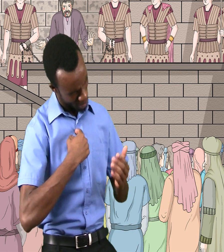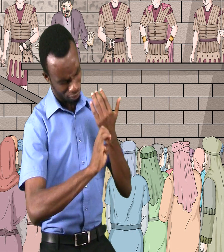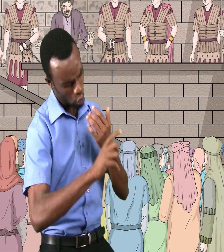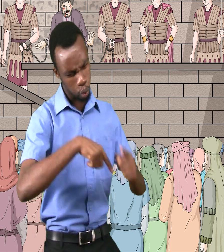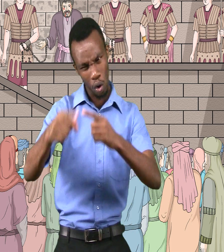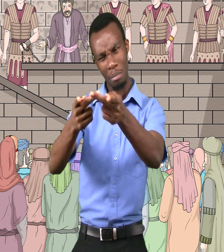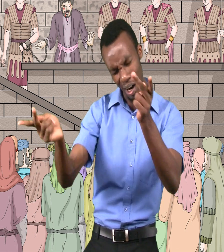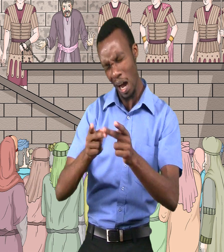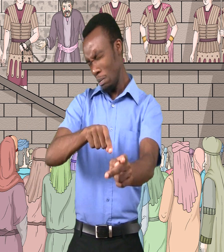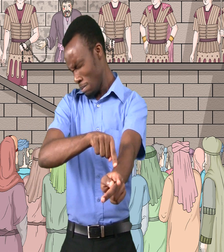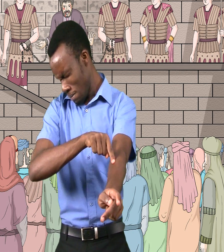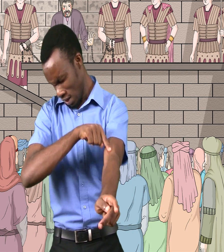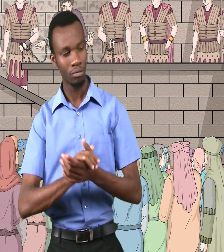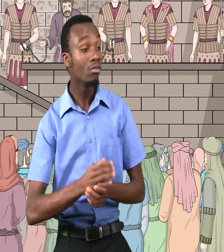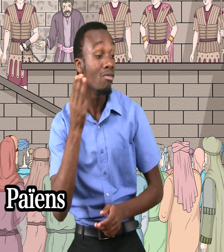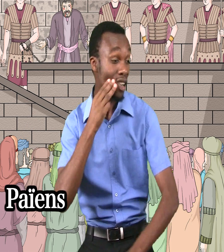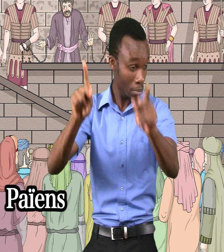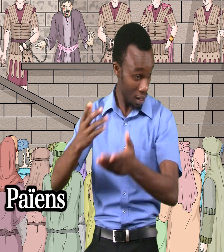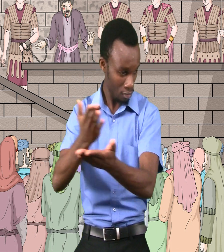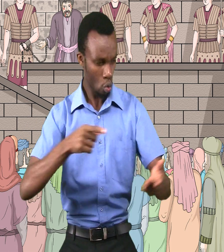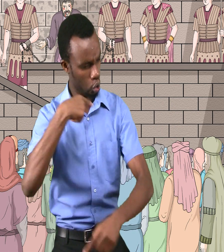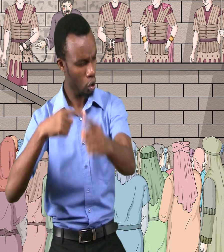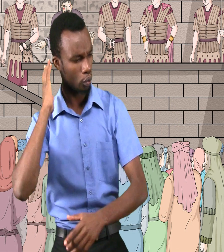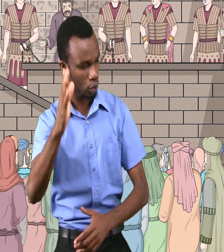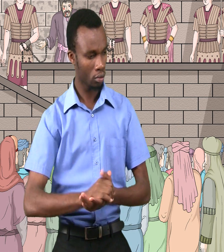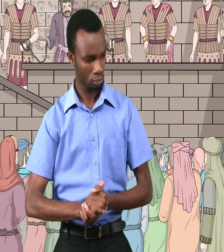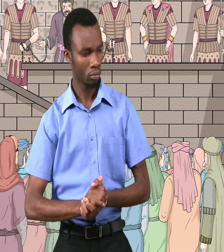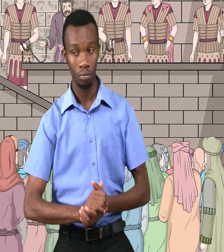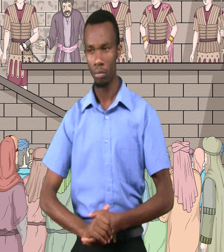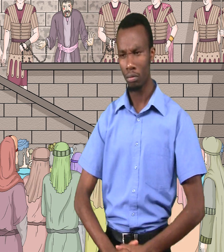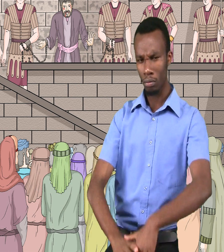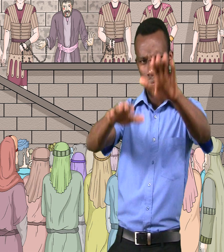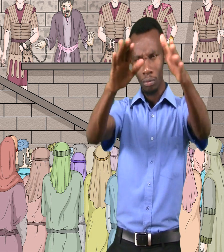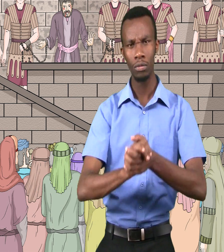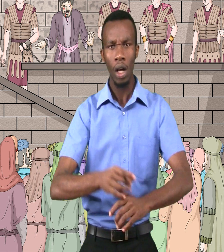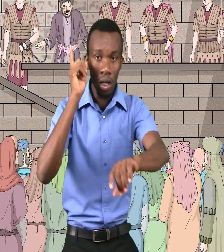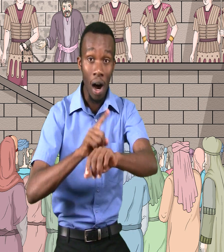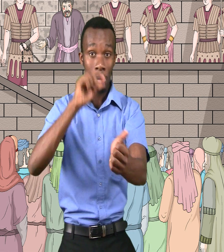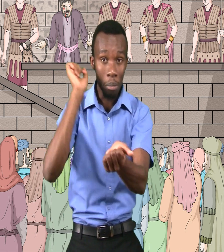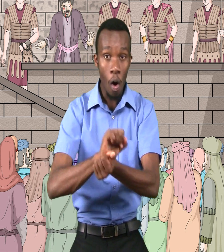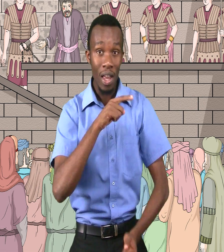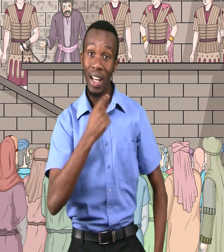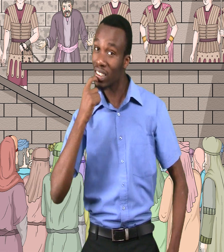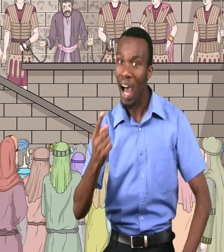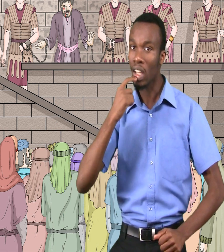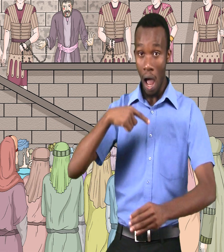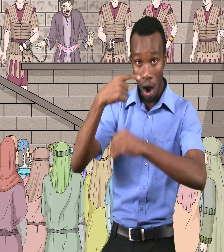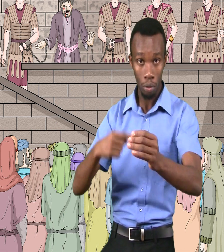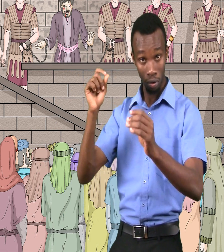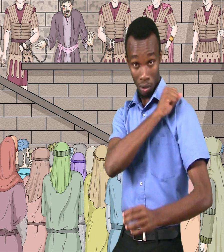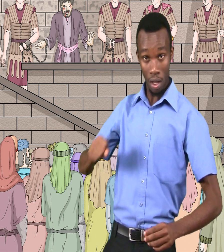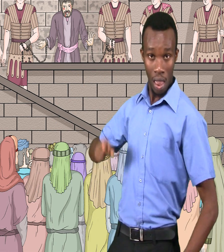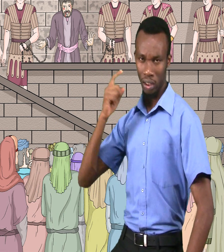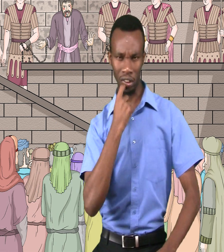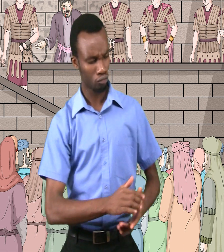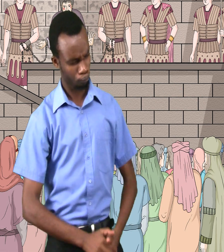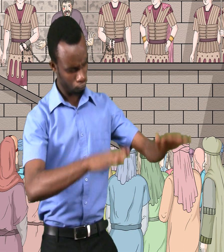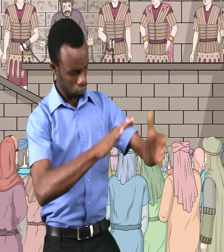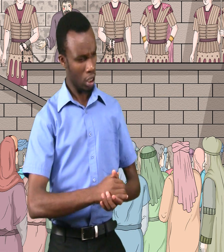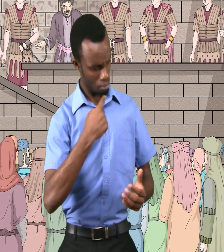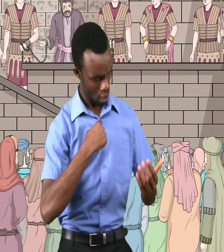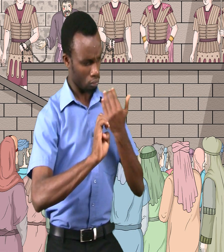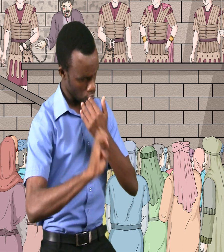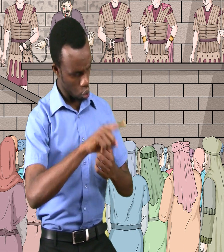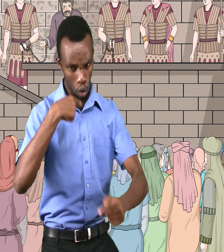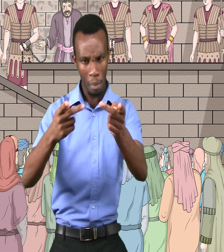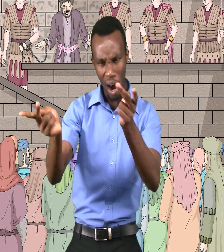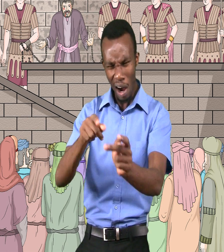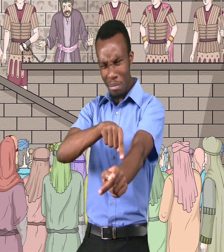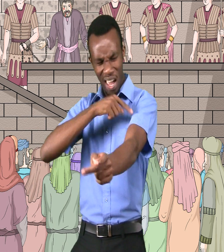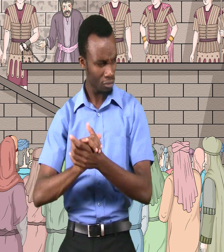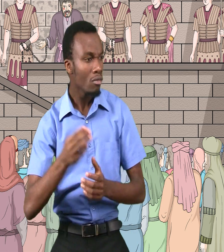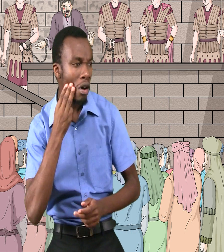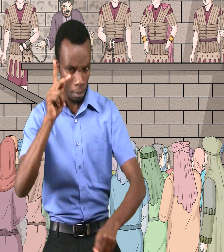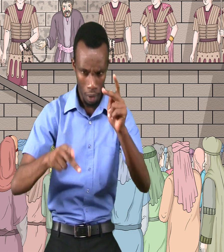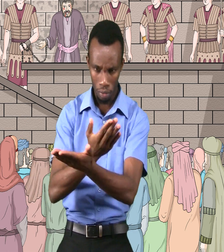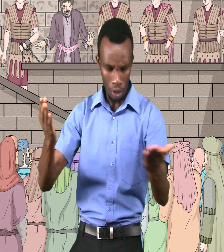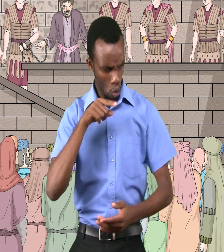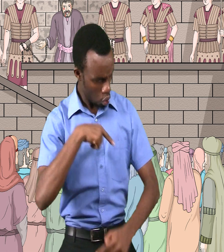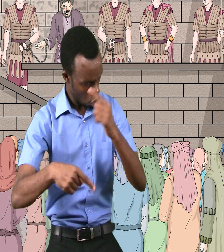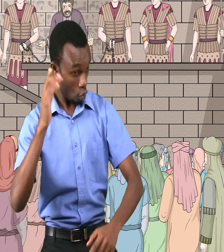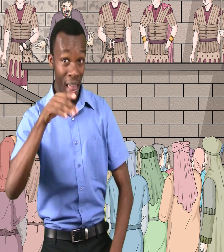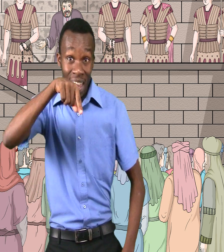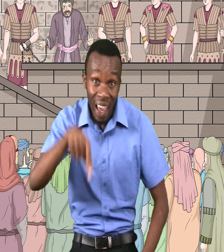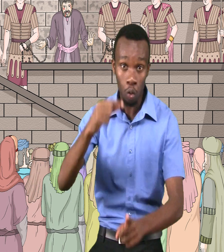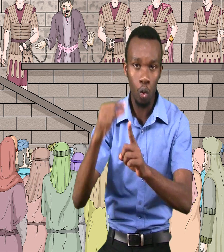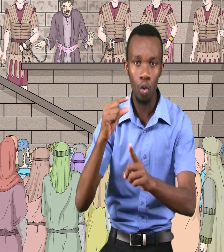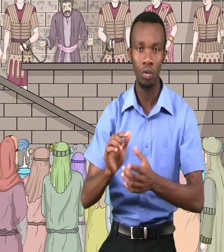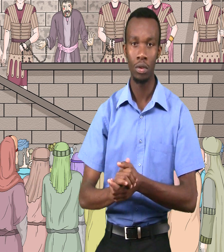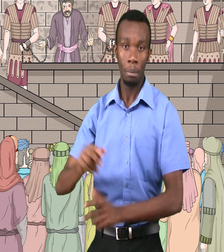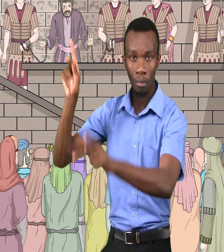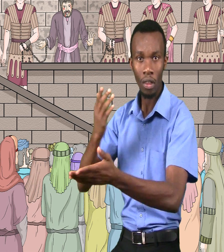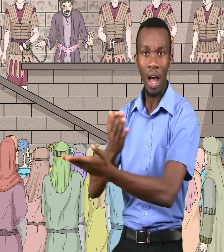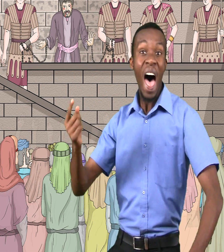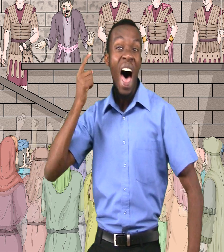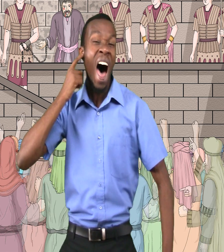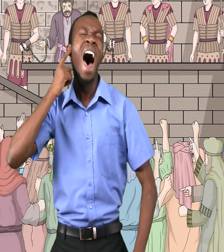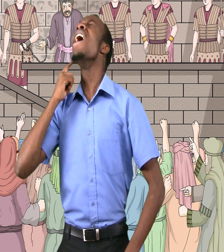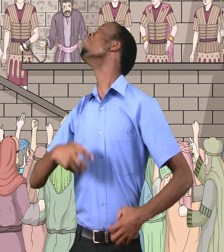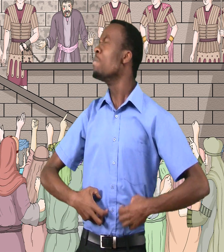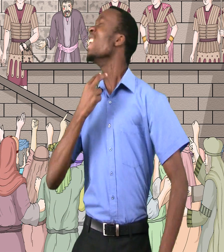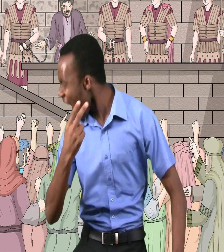I will send you far away to the Gentiles.’” The crowd listened to Paul until he made this statement.